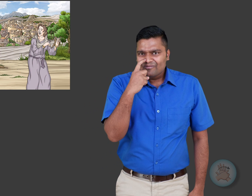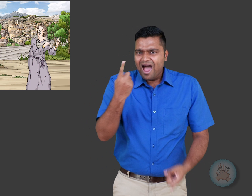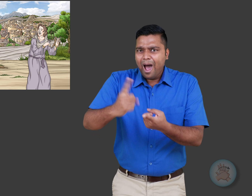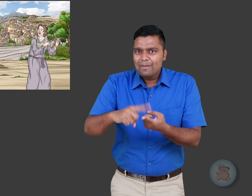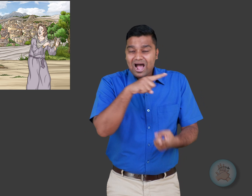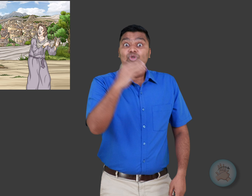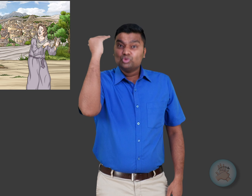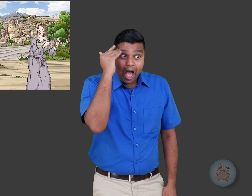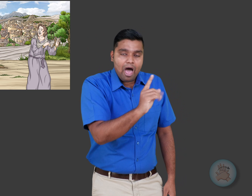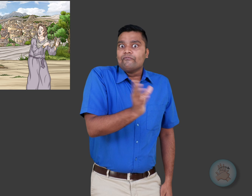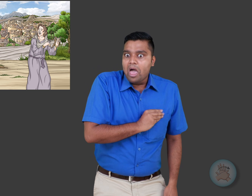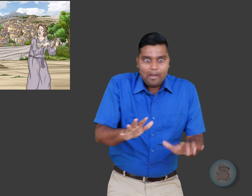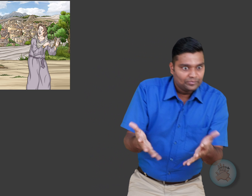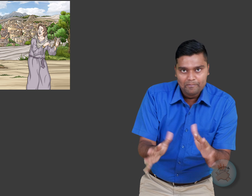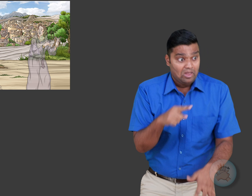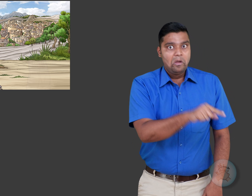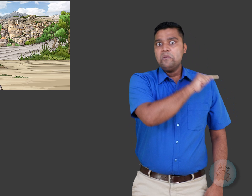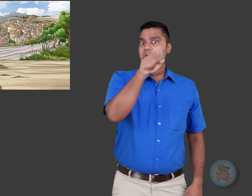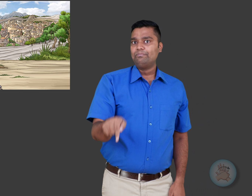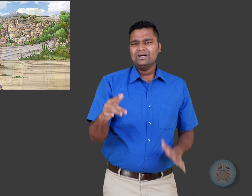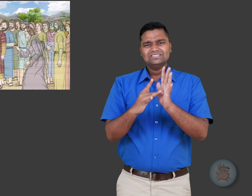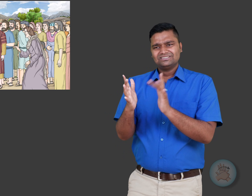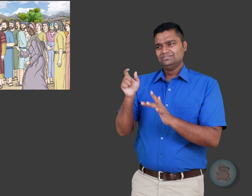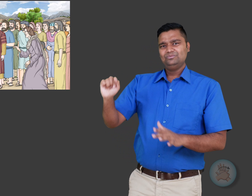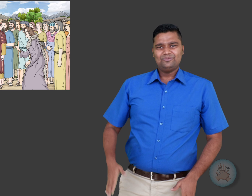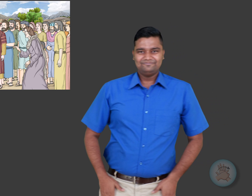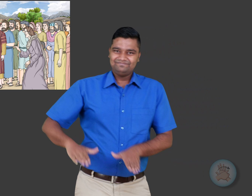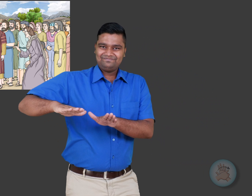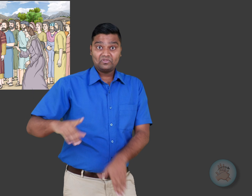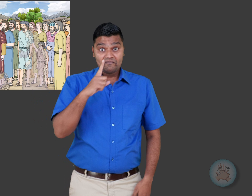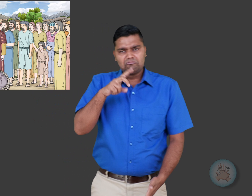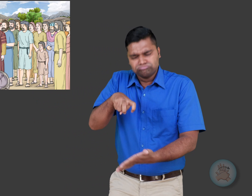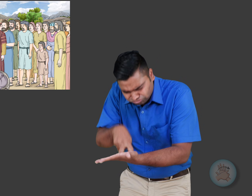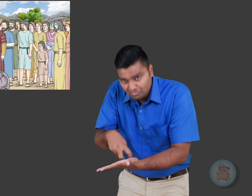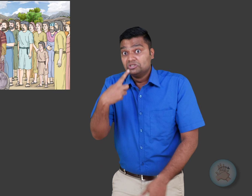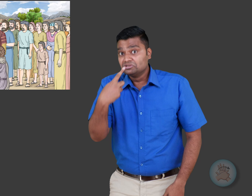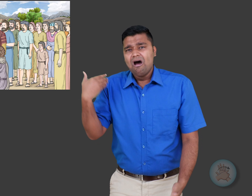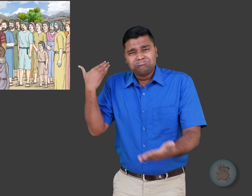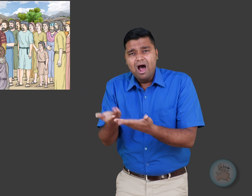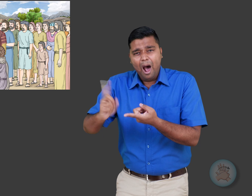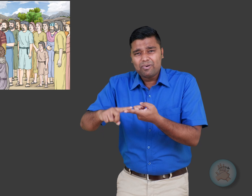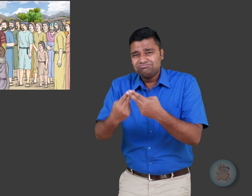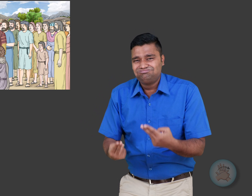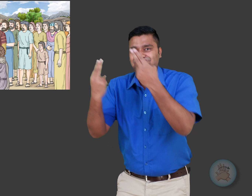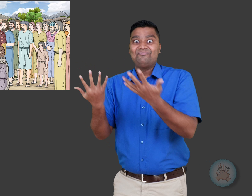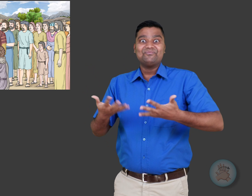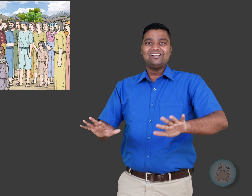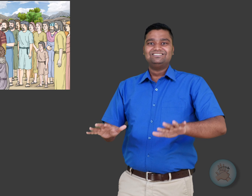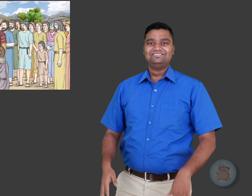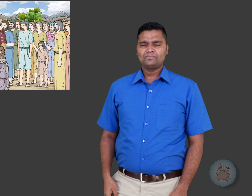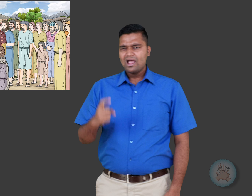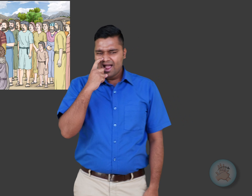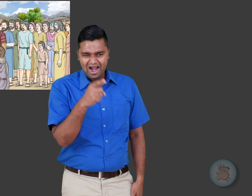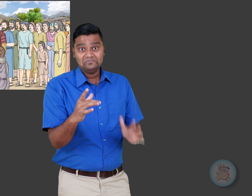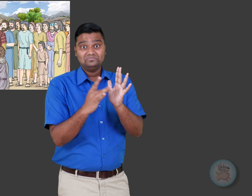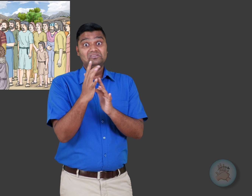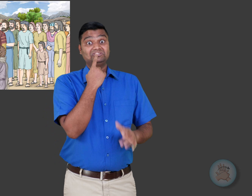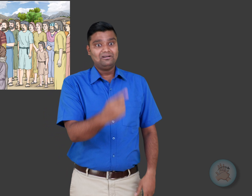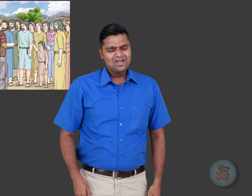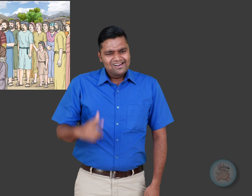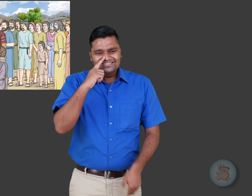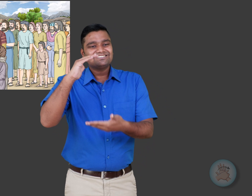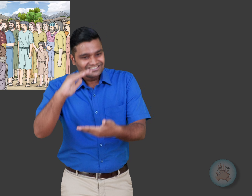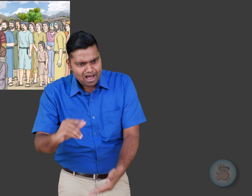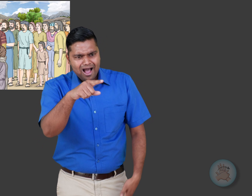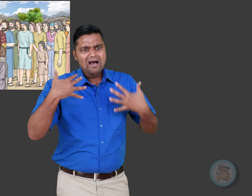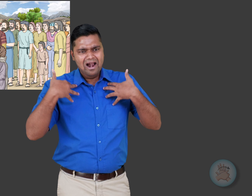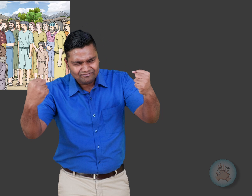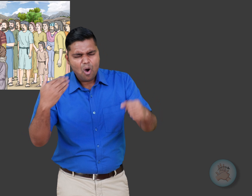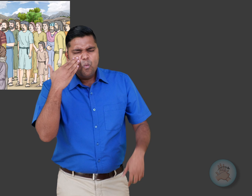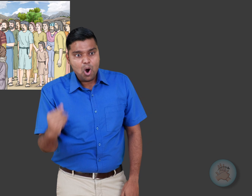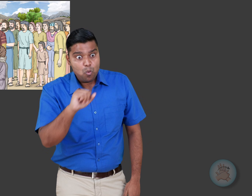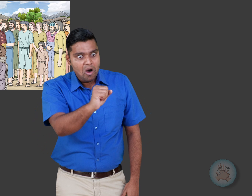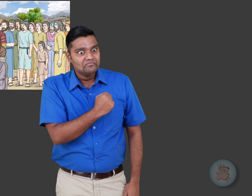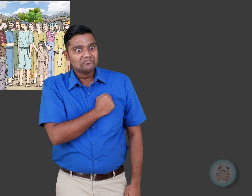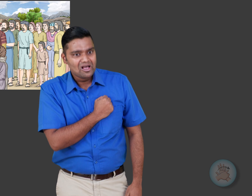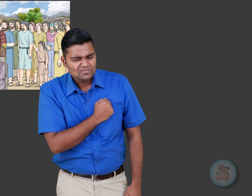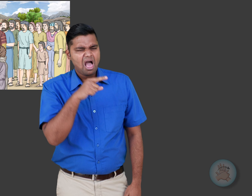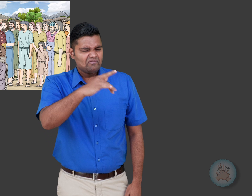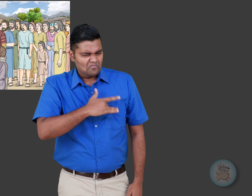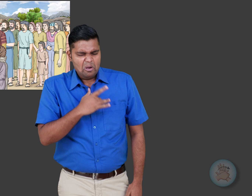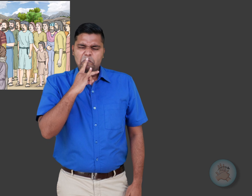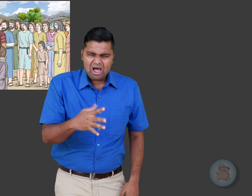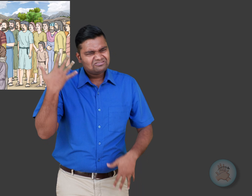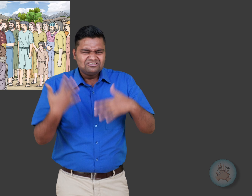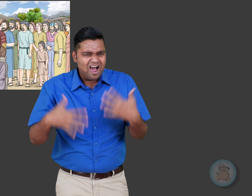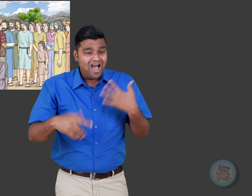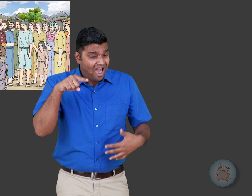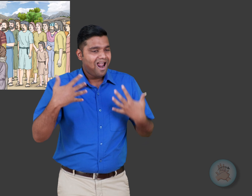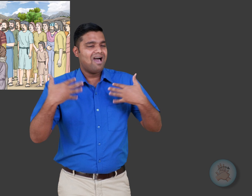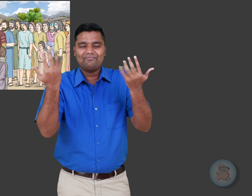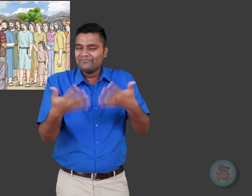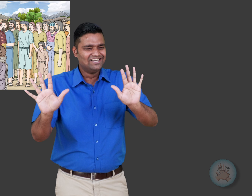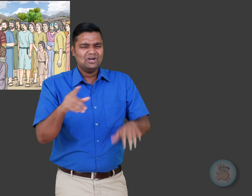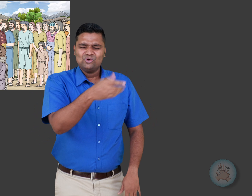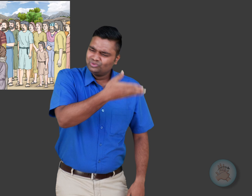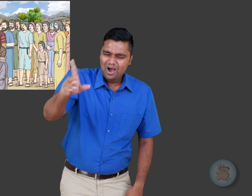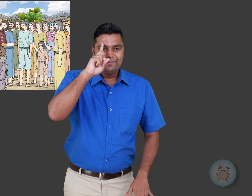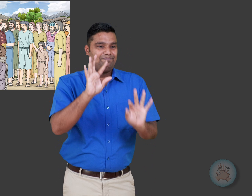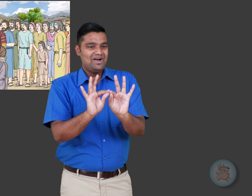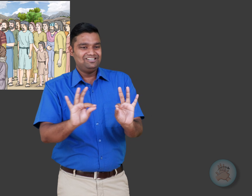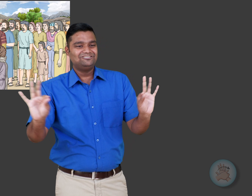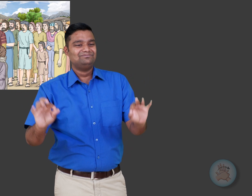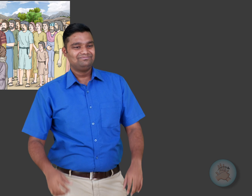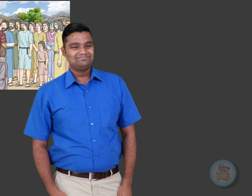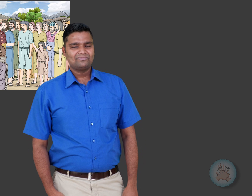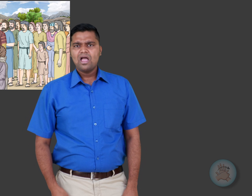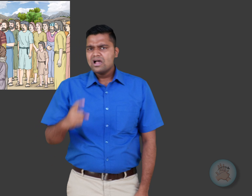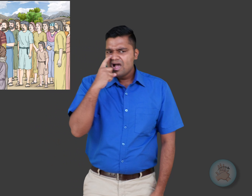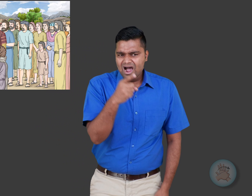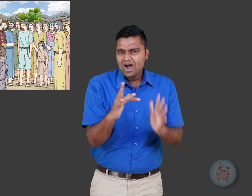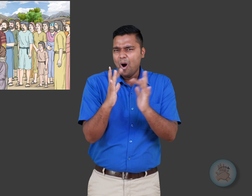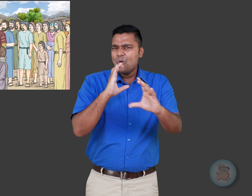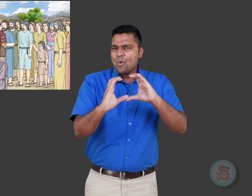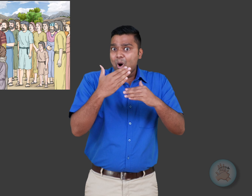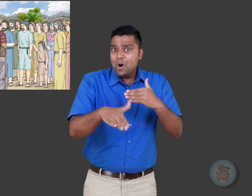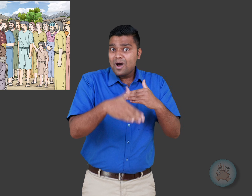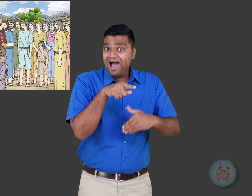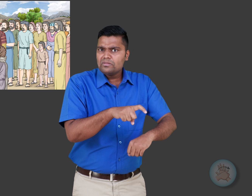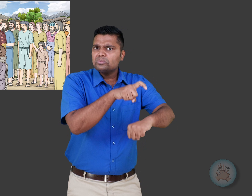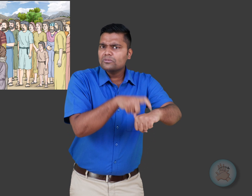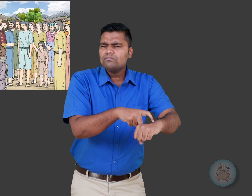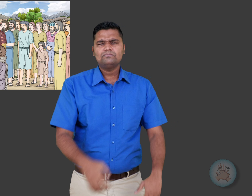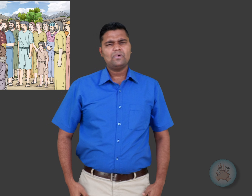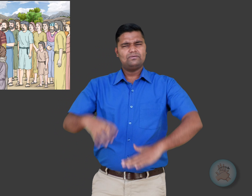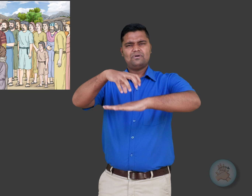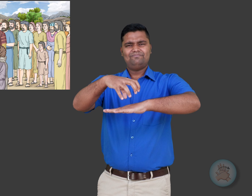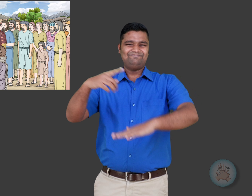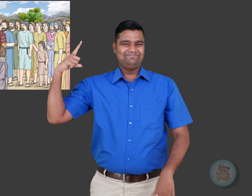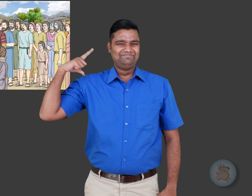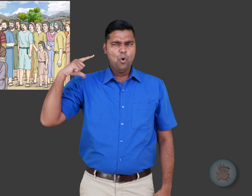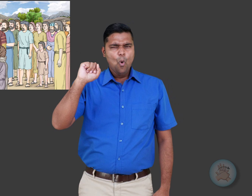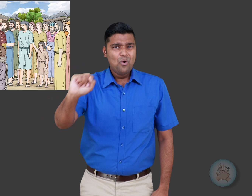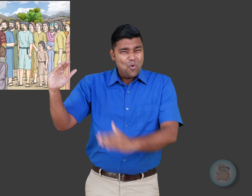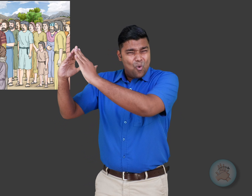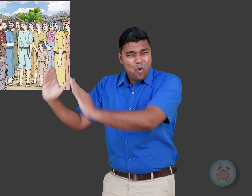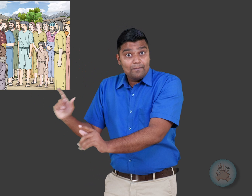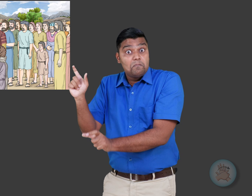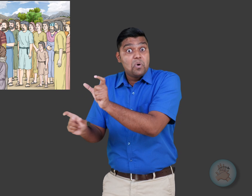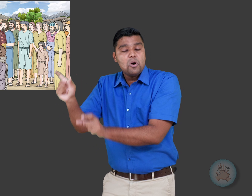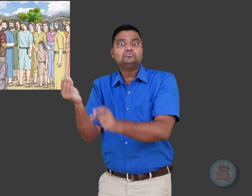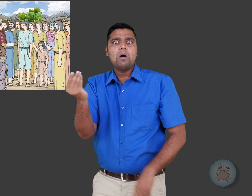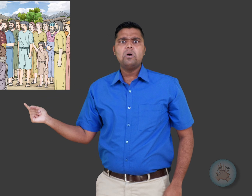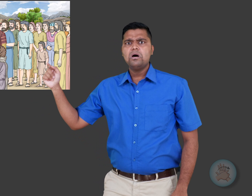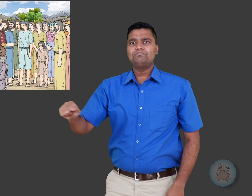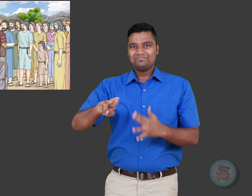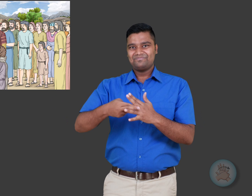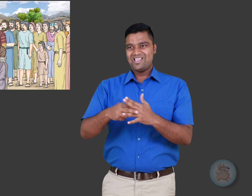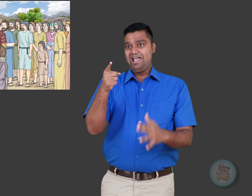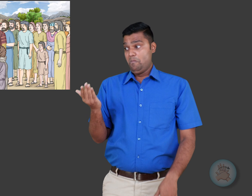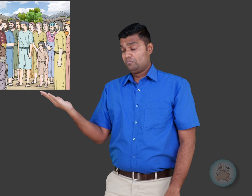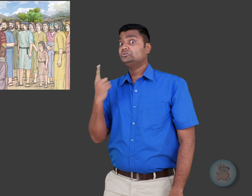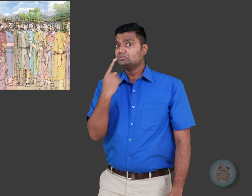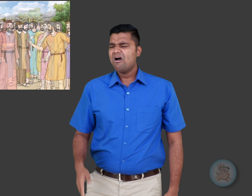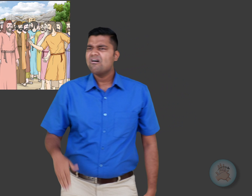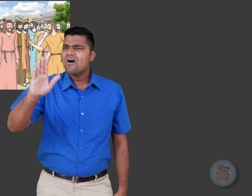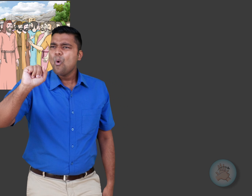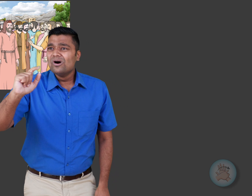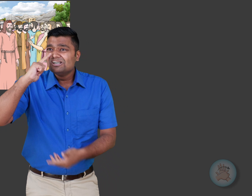Then the woman, knowing what had happened to her, came and fell down before Him trembling in fear, and she told Him the whole truth. “Daughter,” said Jesus, “your faith has healed you. Go in peace and be free of your affliction.”